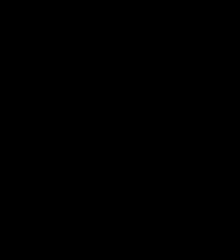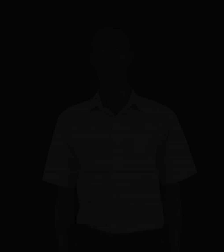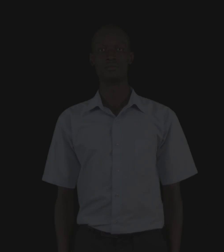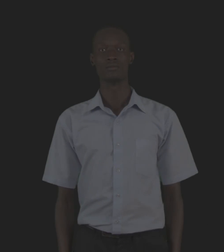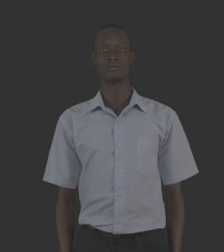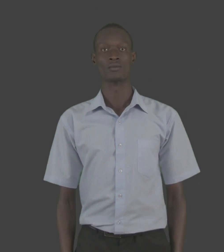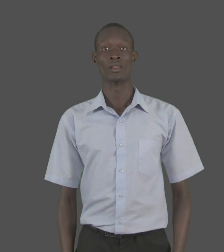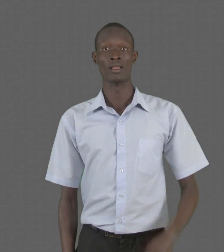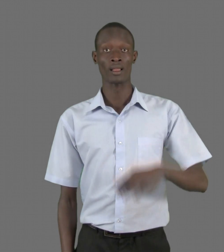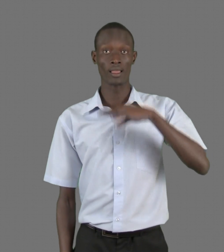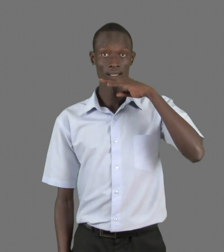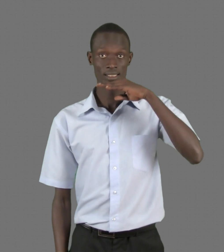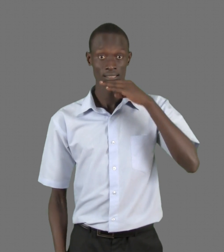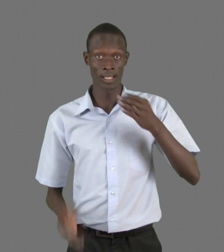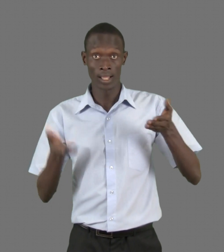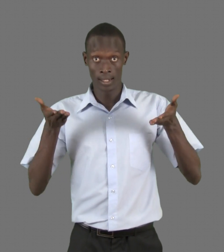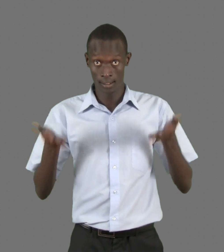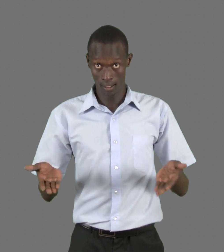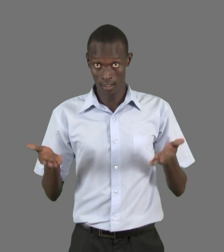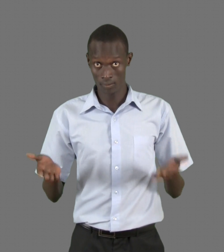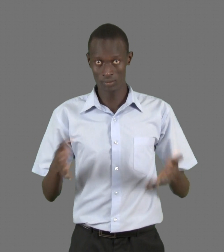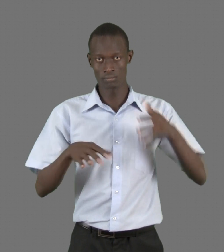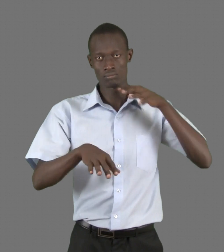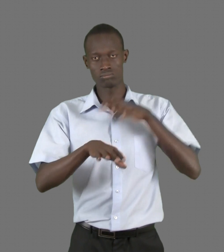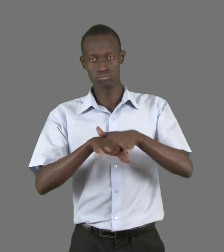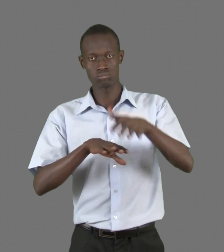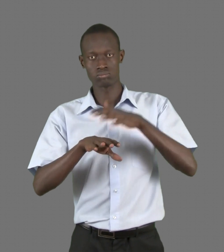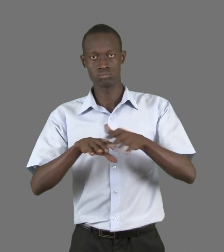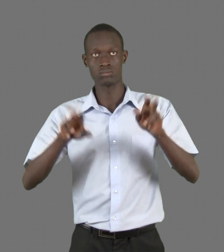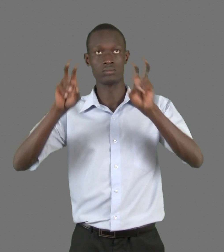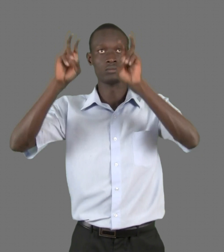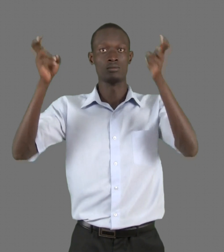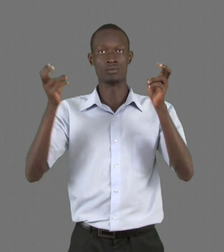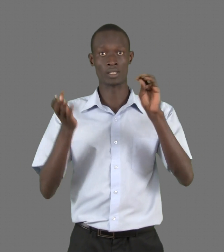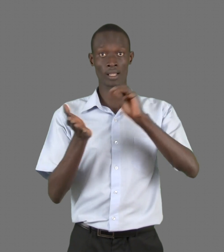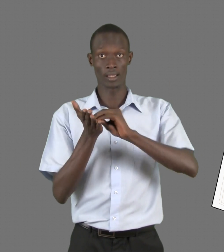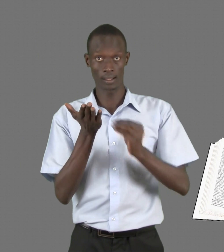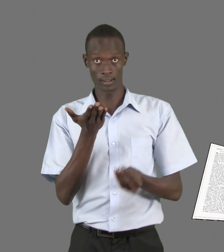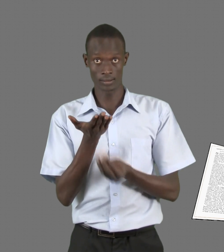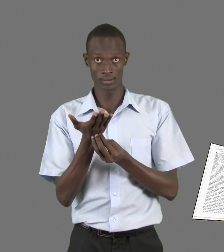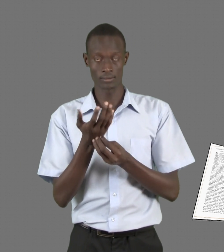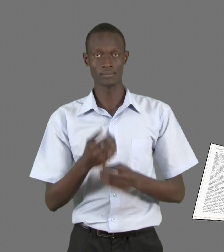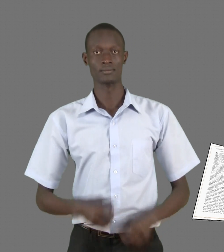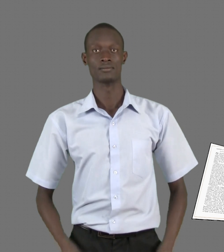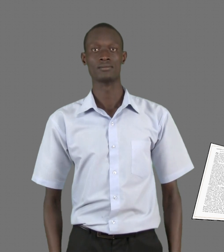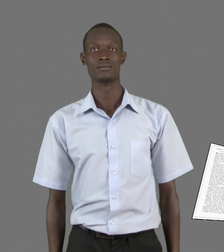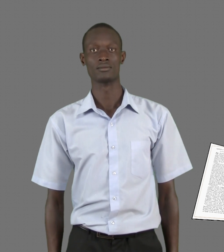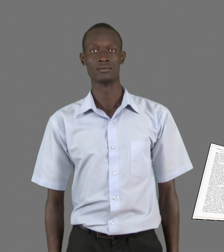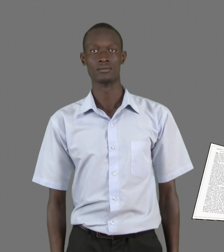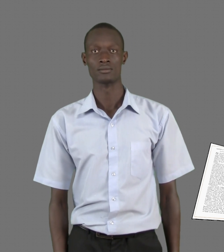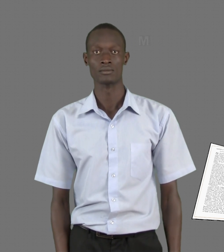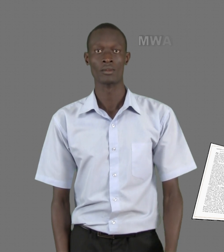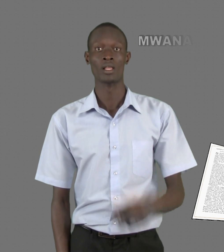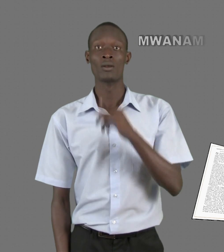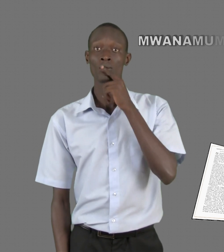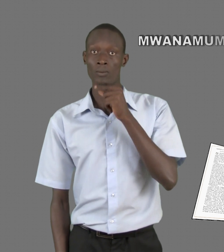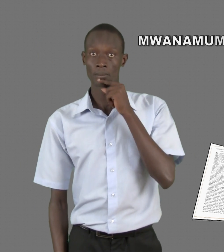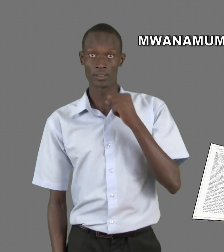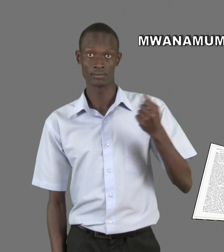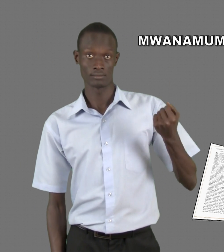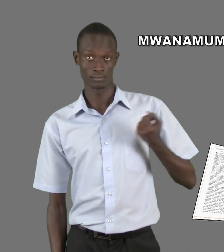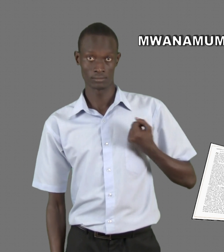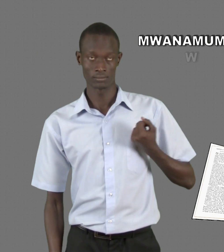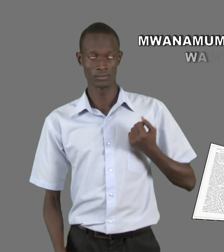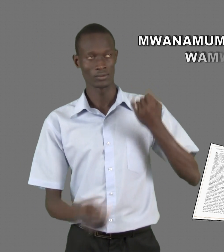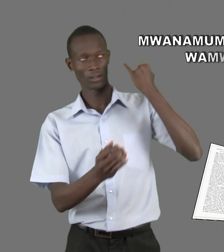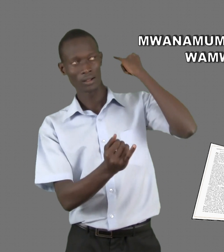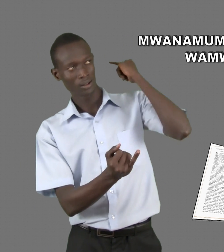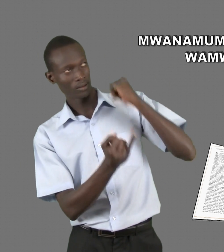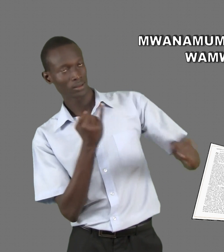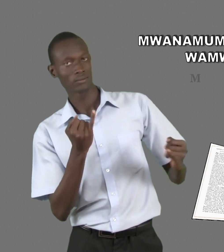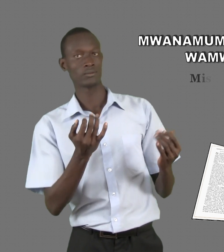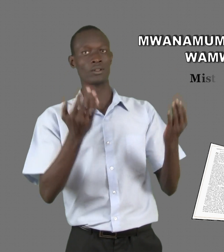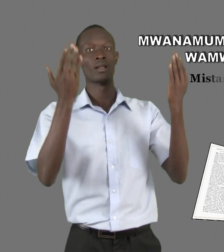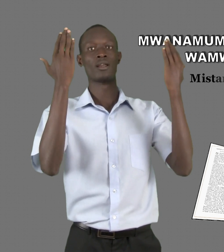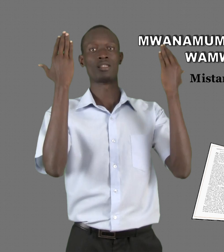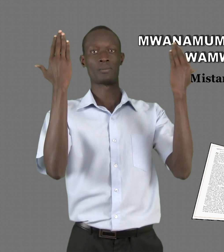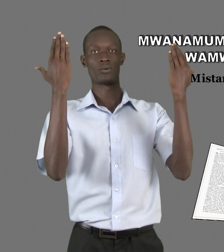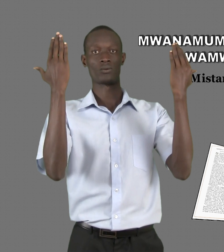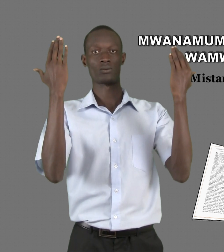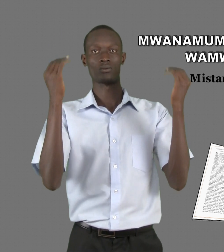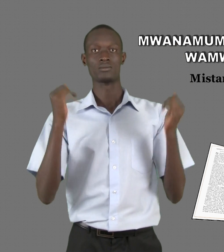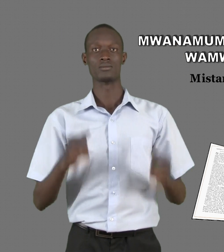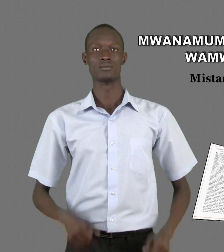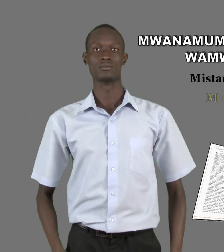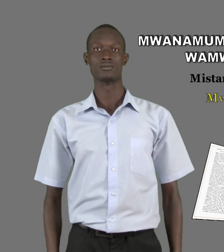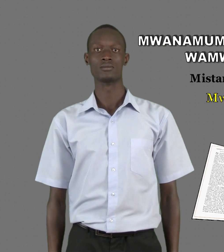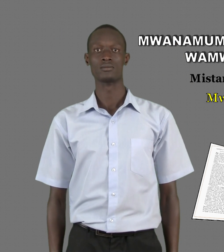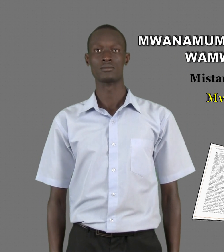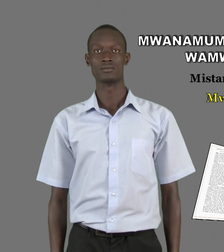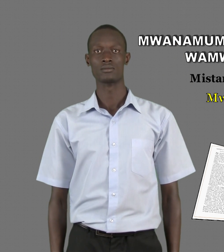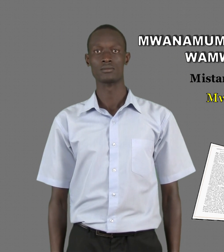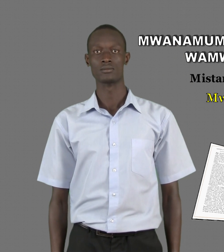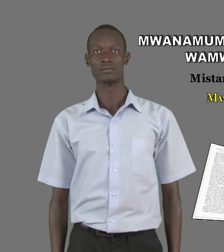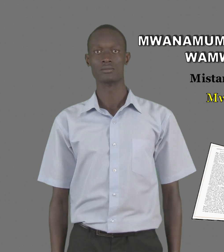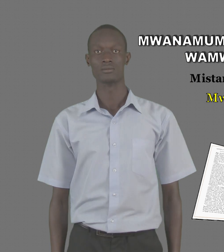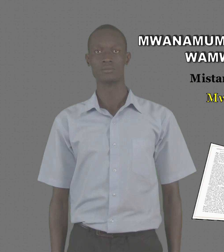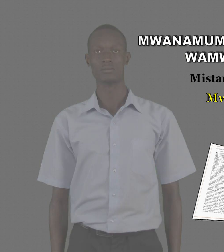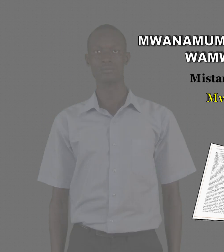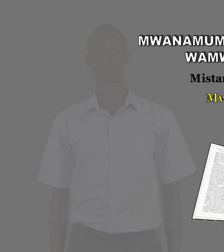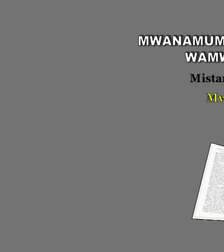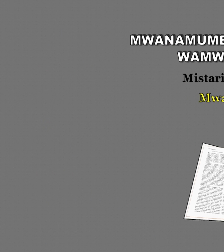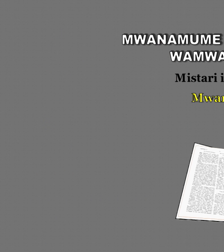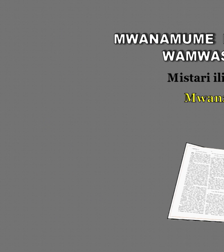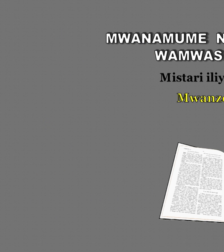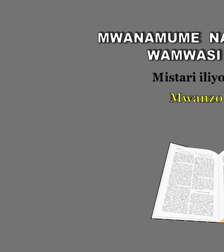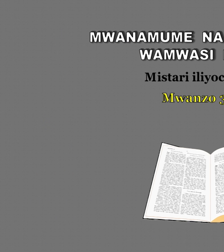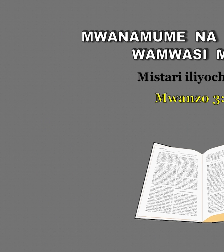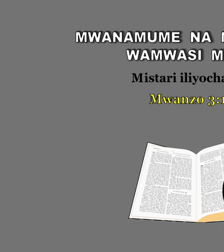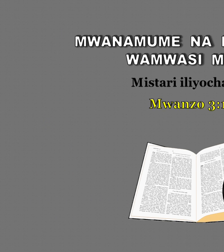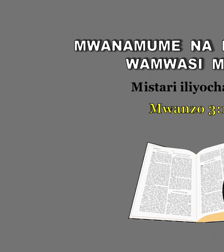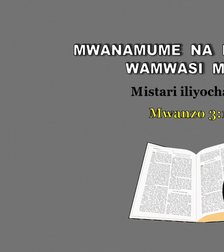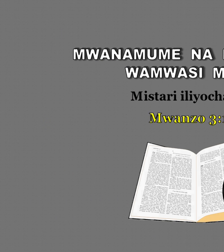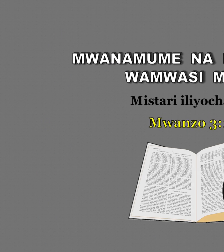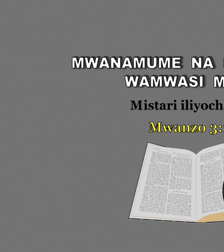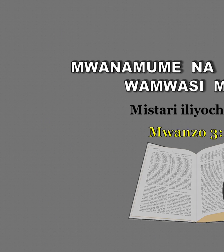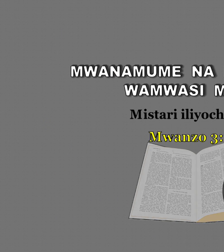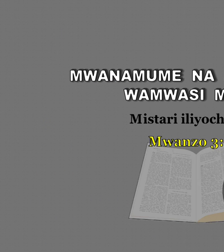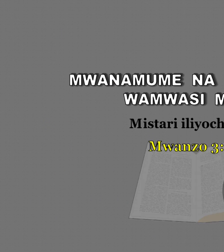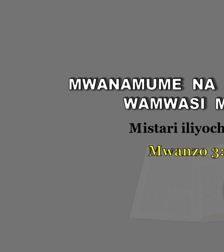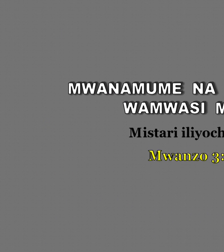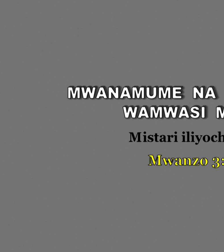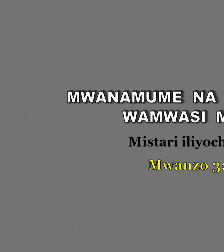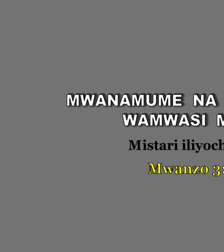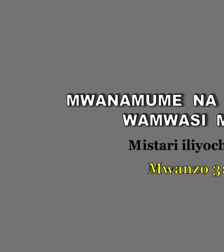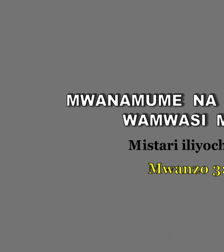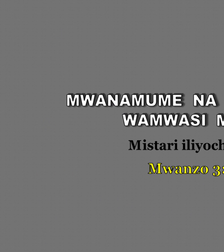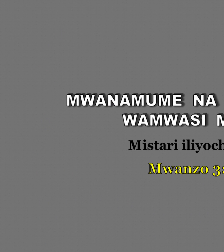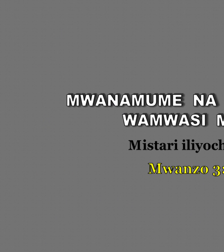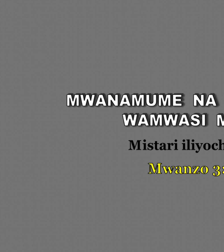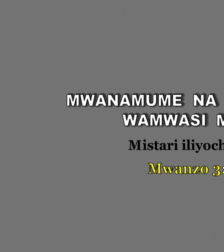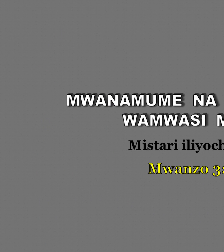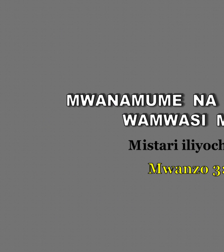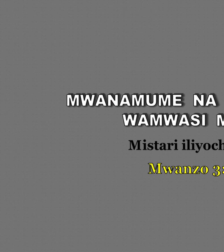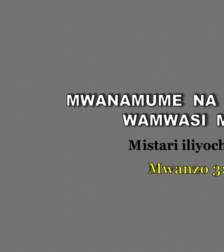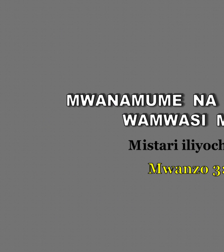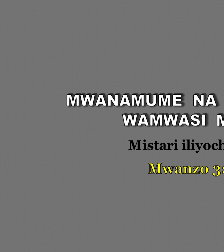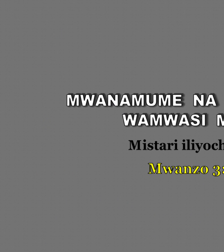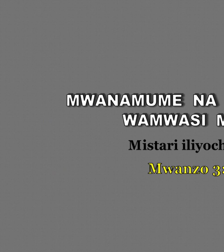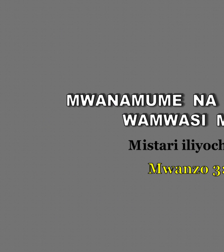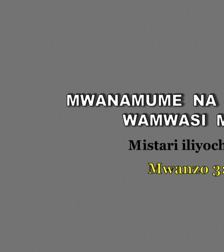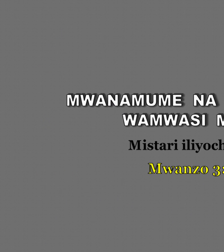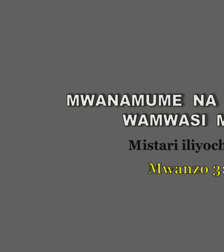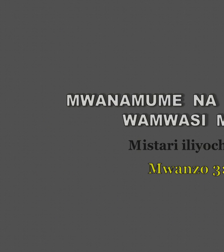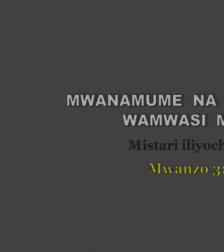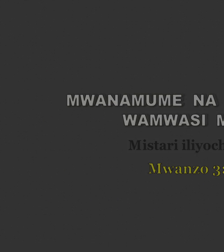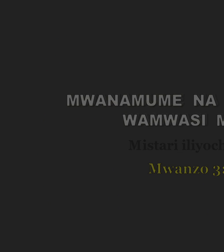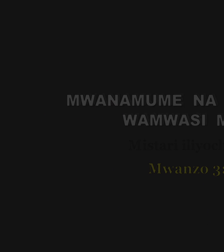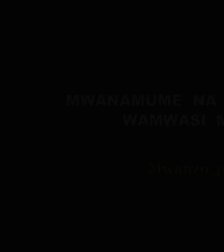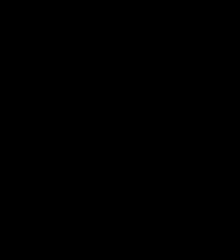Man and woman disobey God